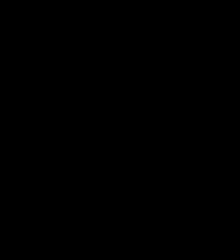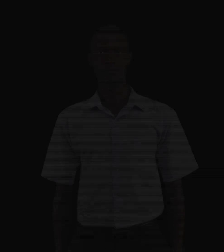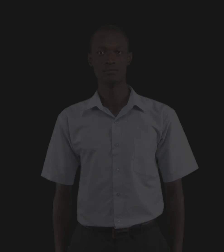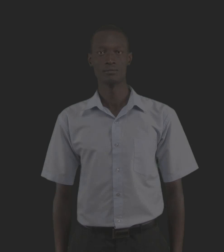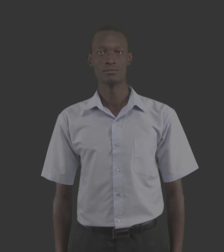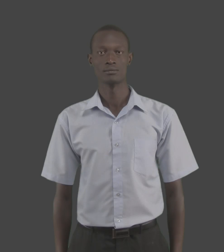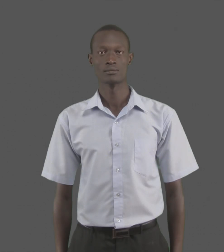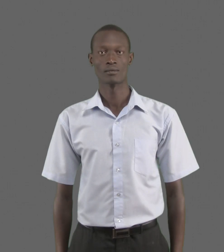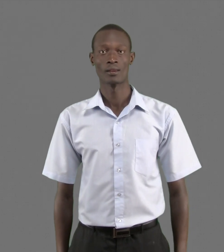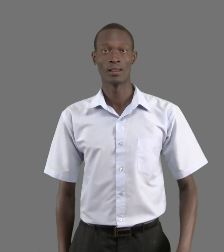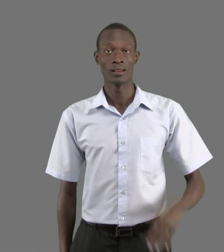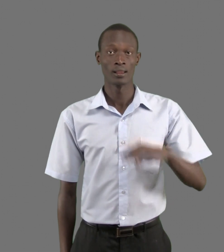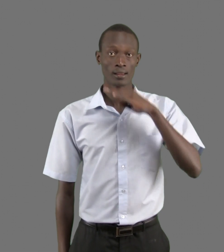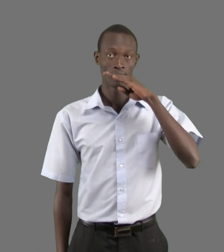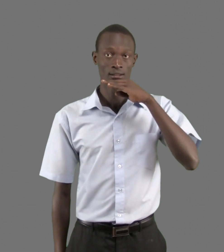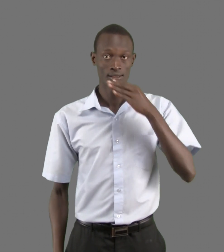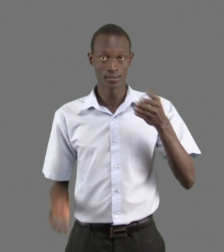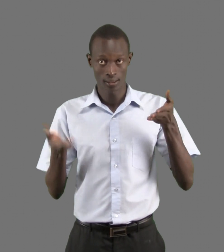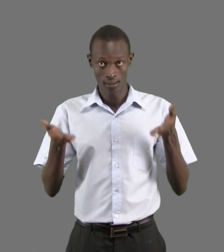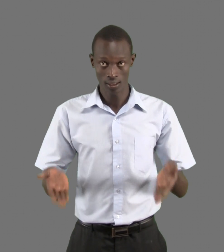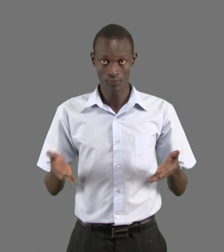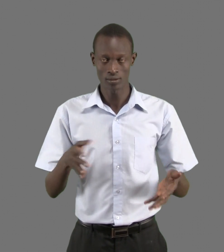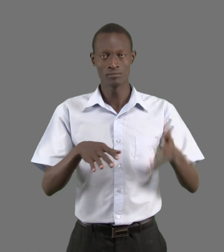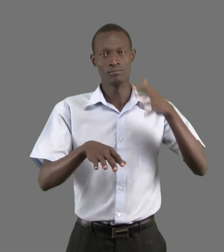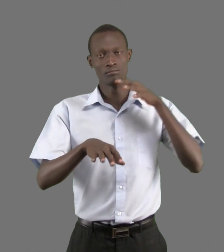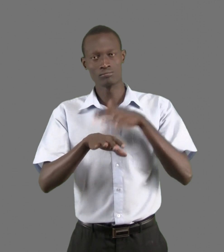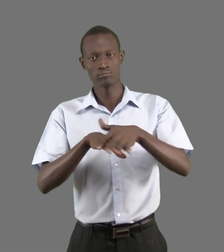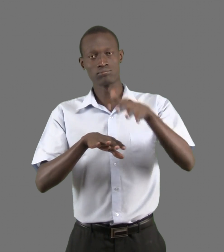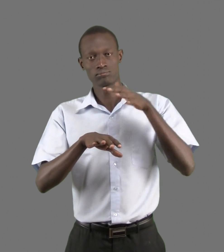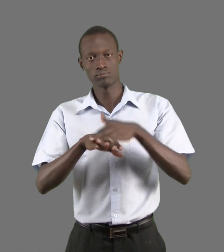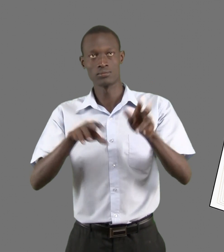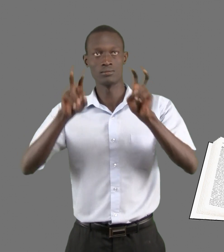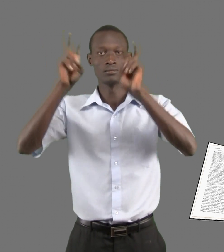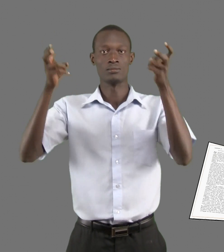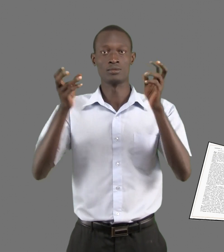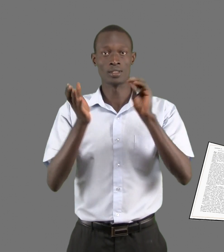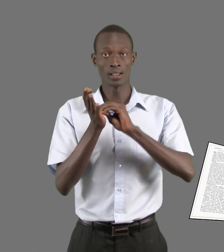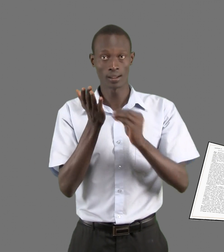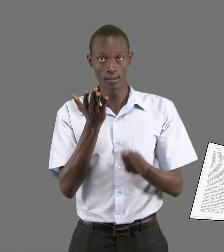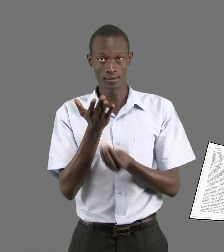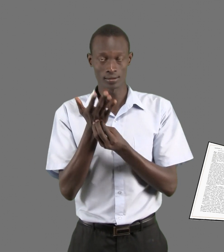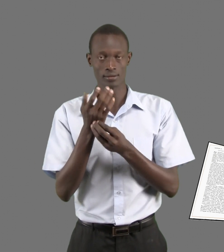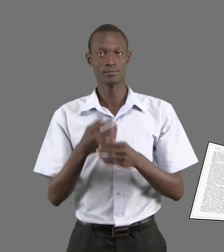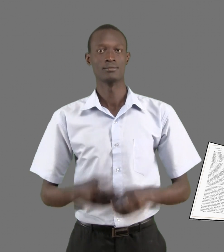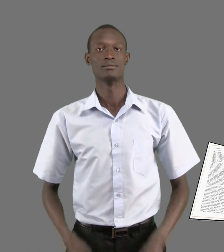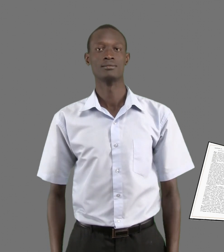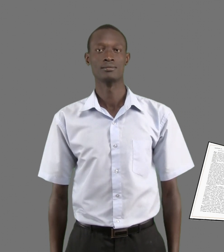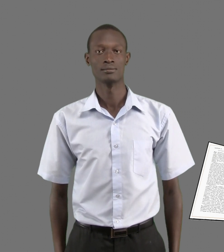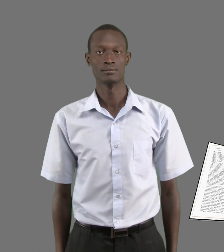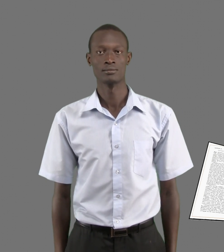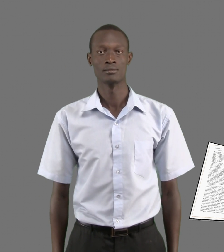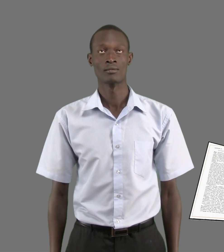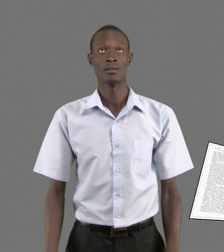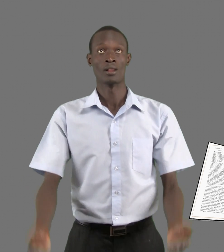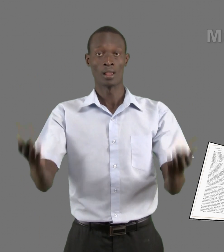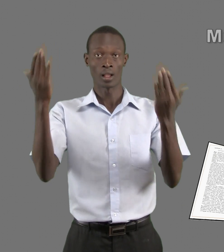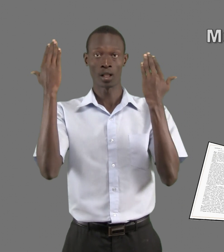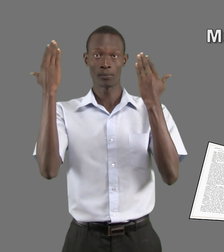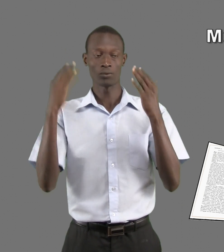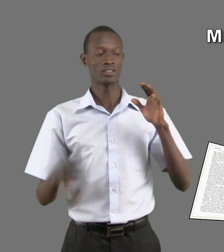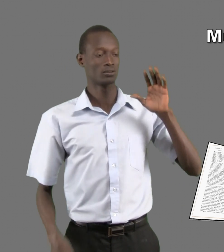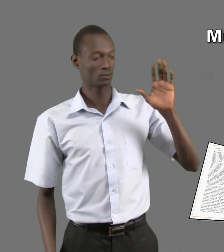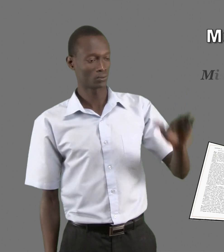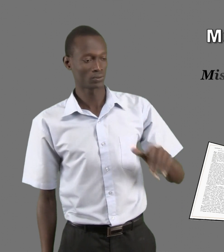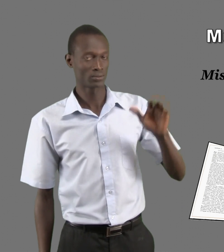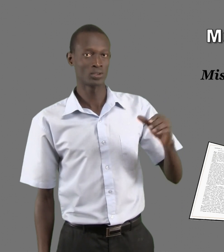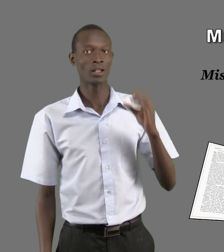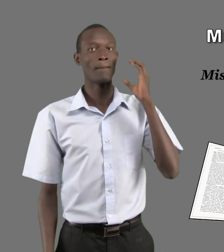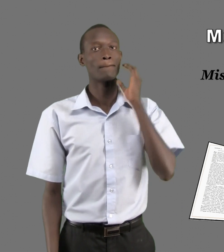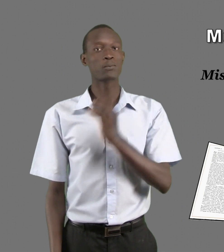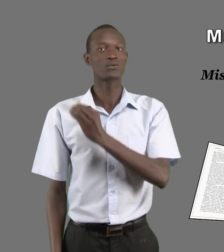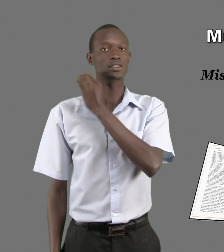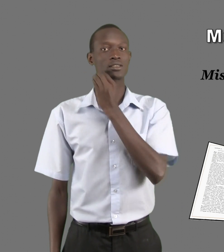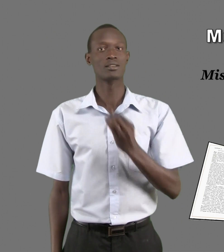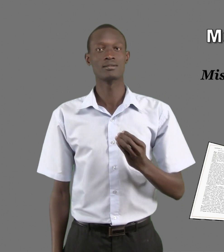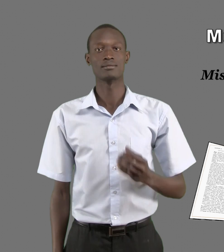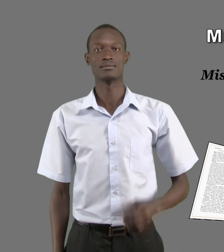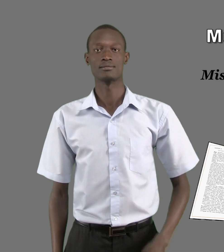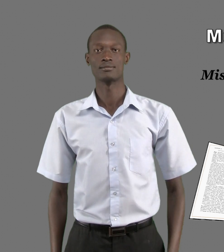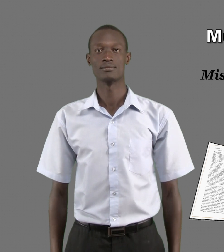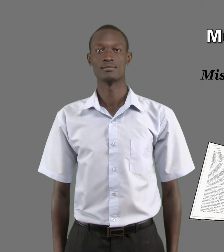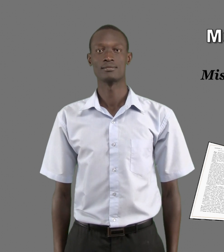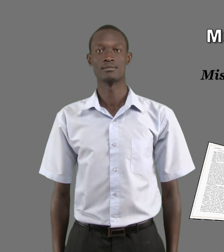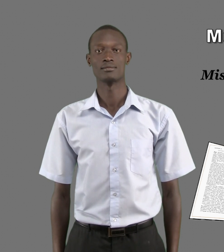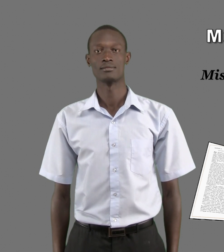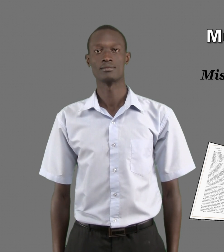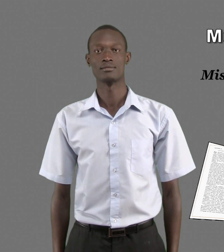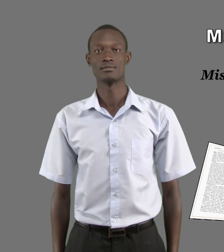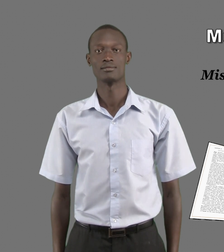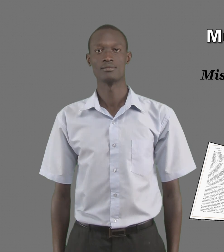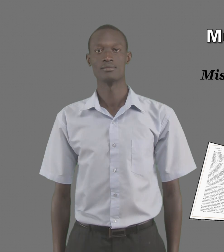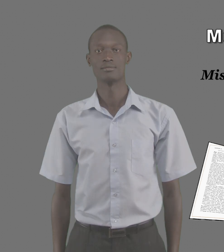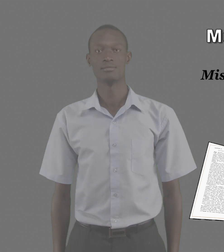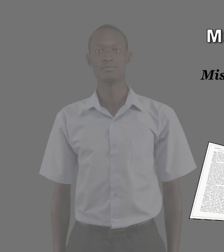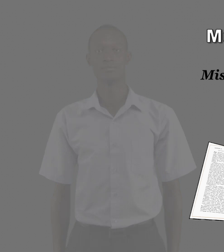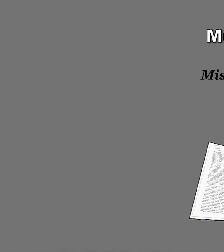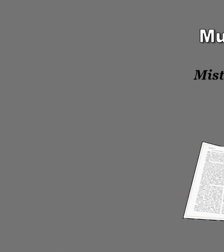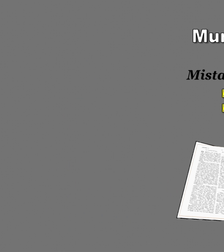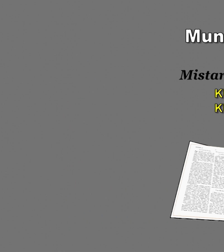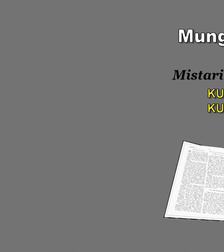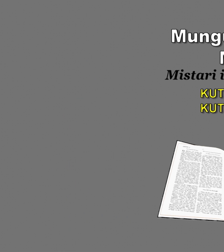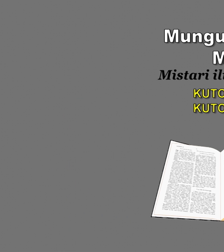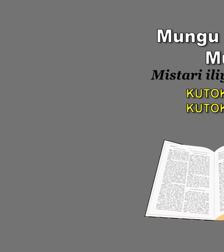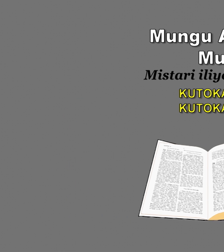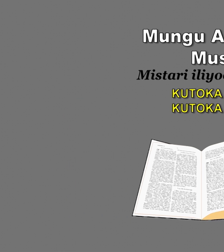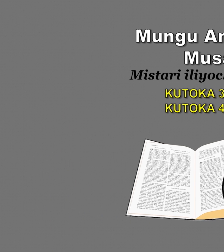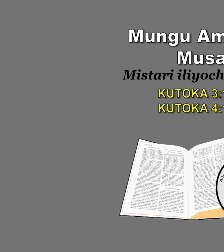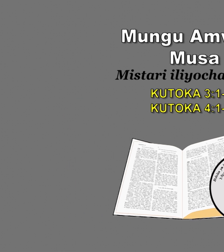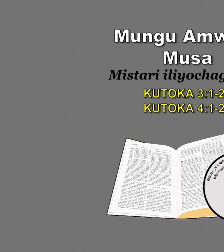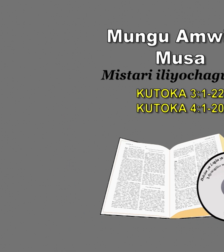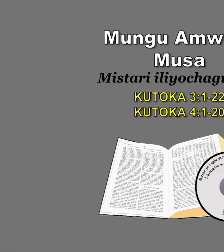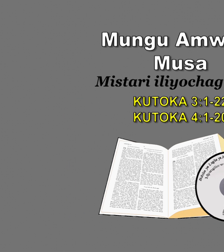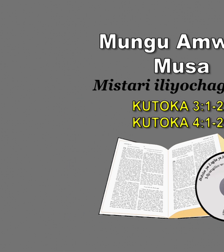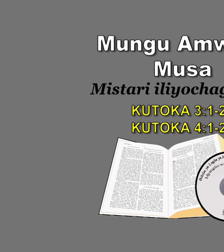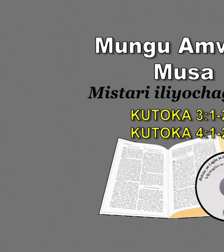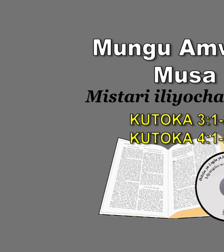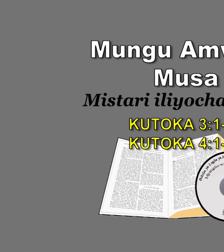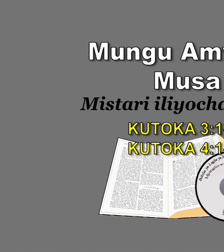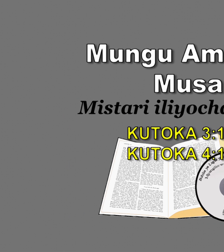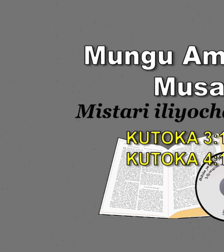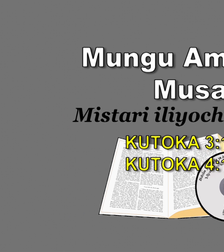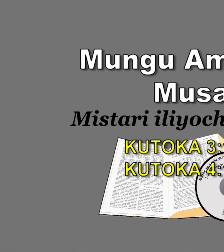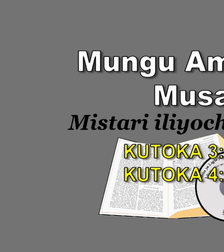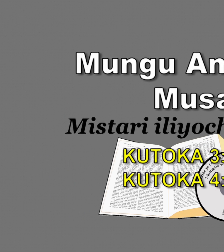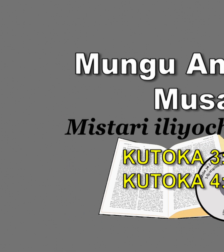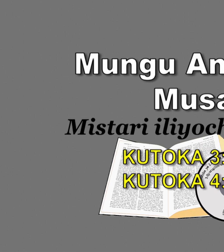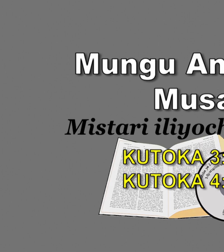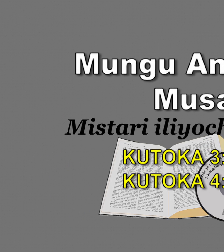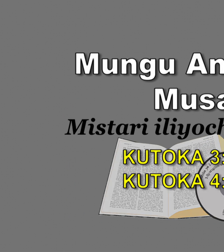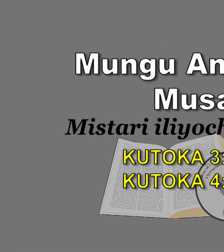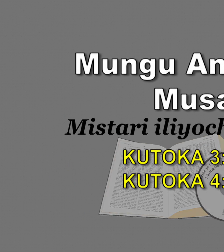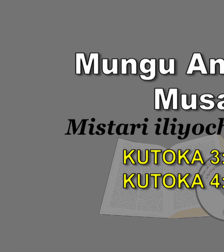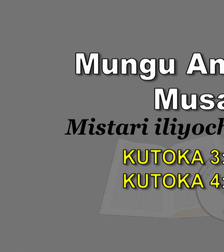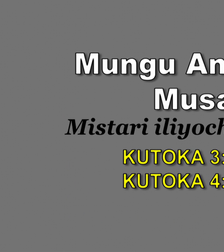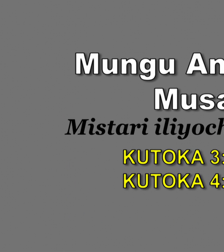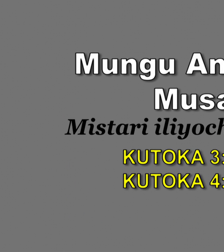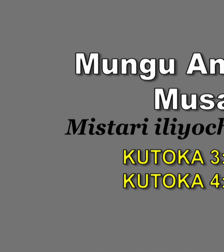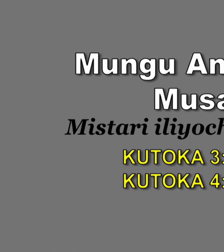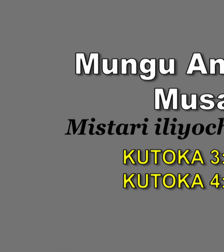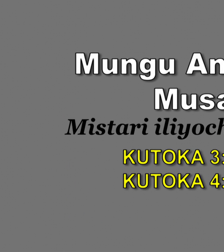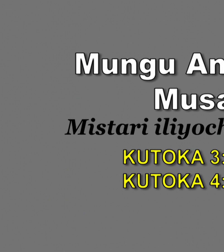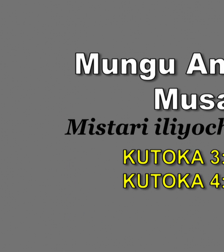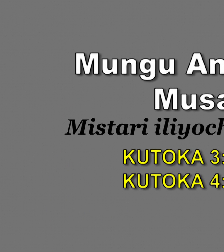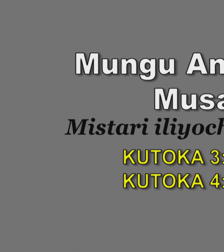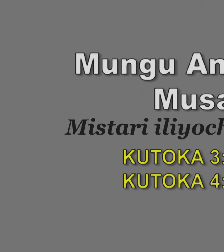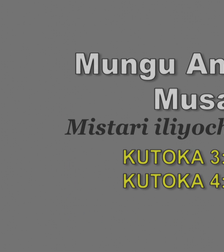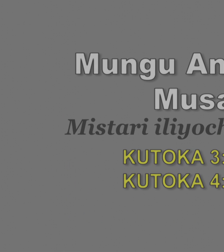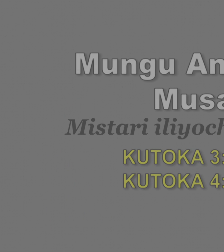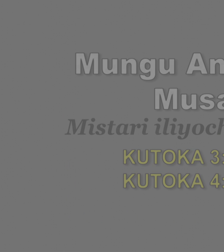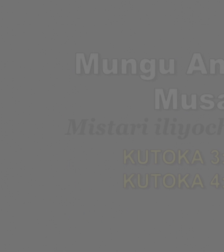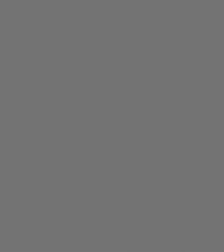The Lord calls Moses